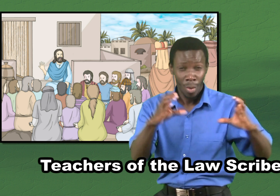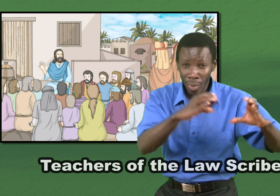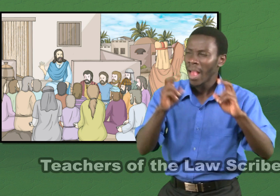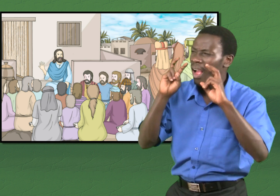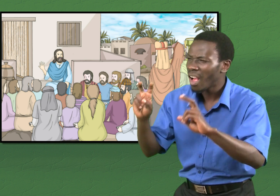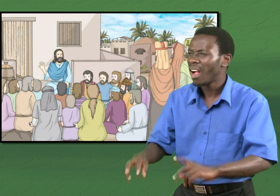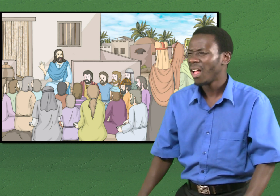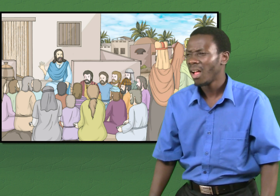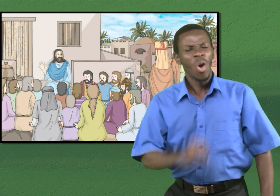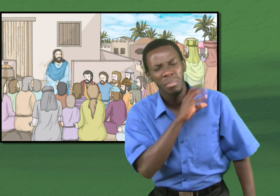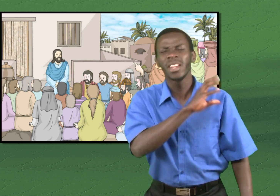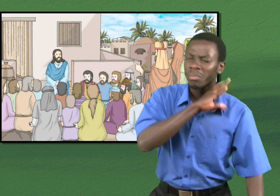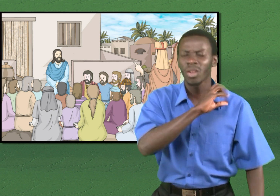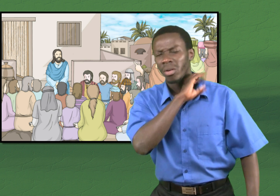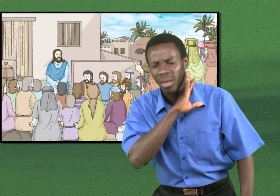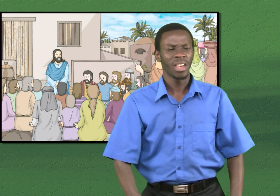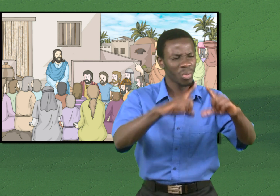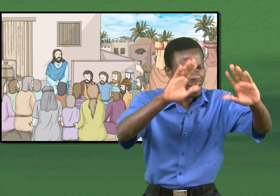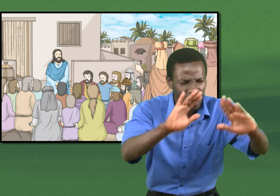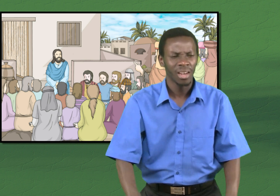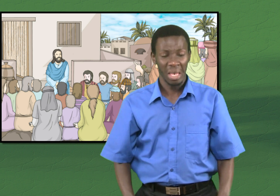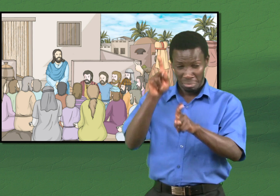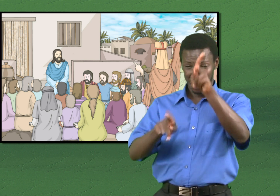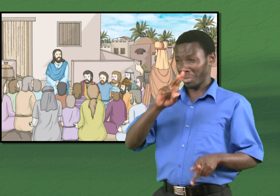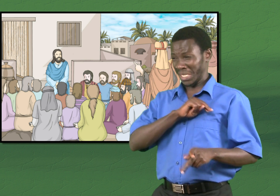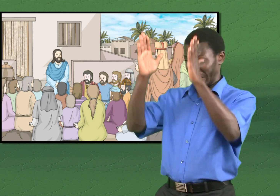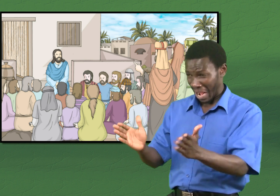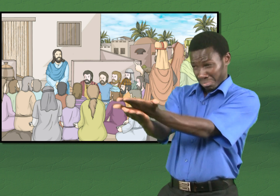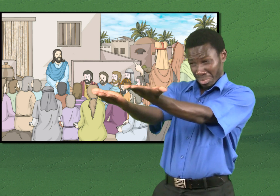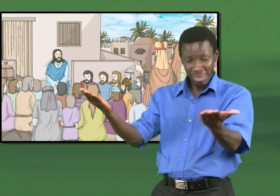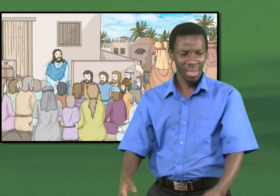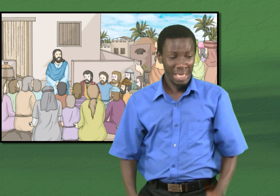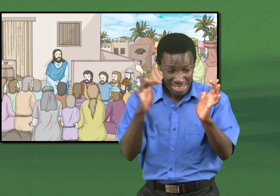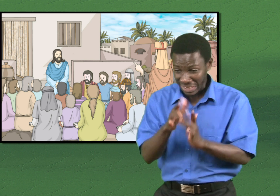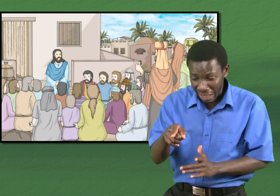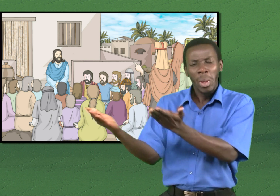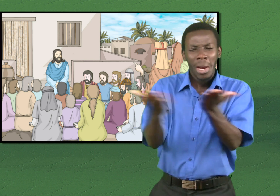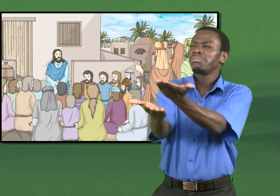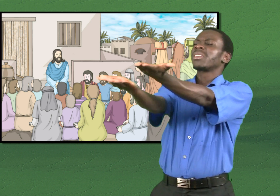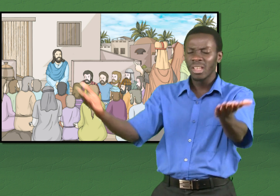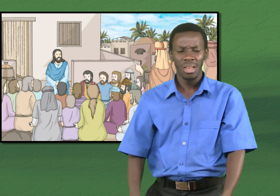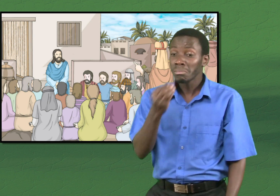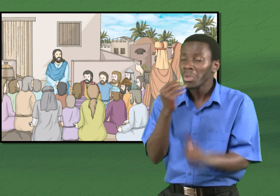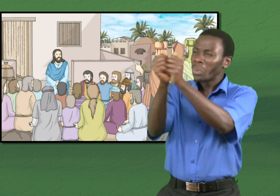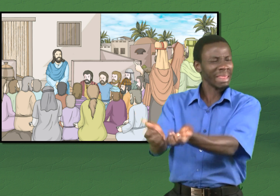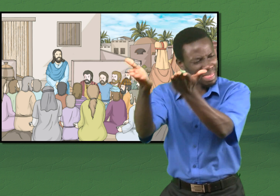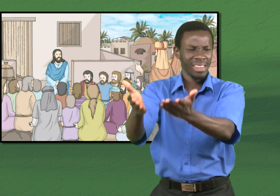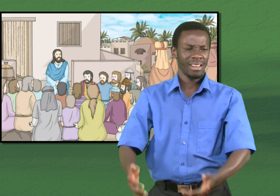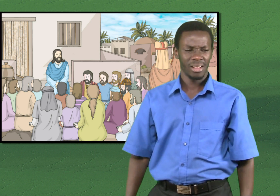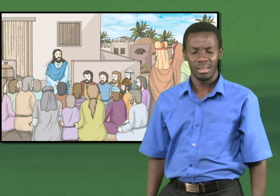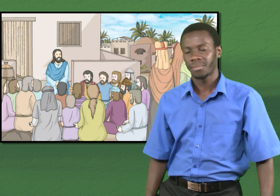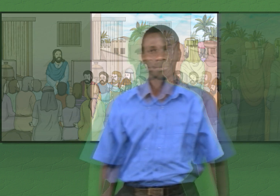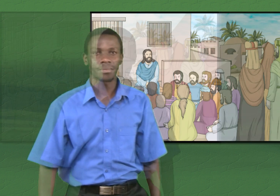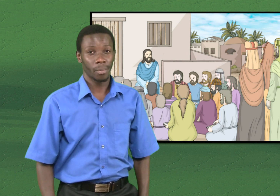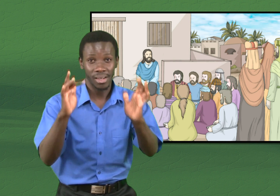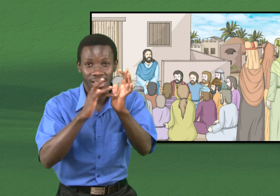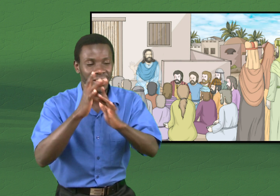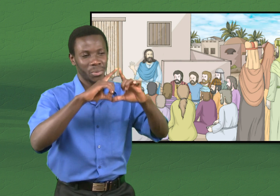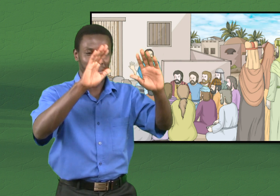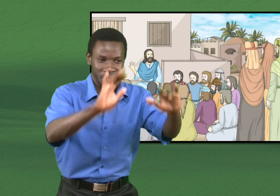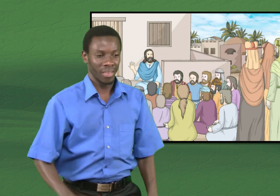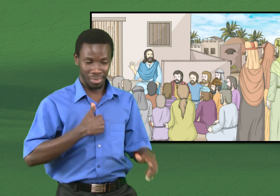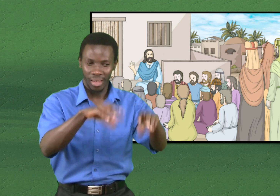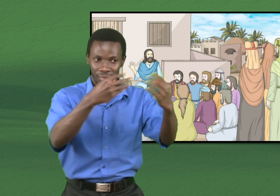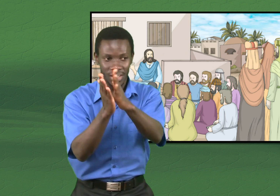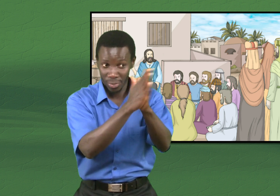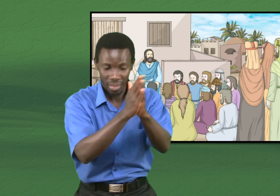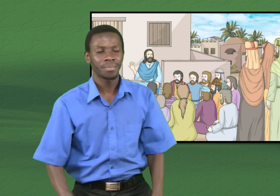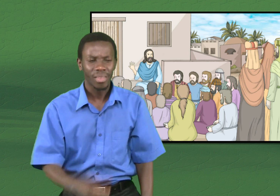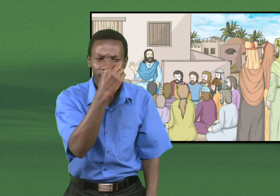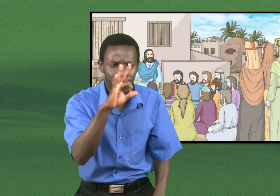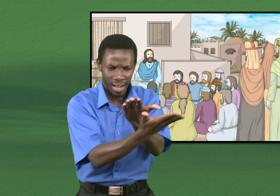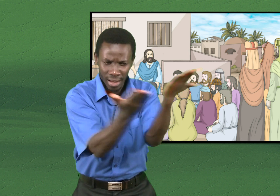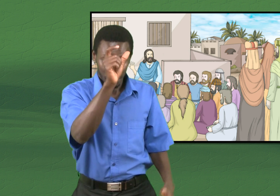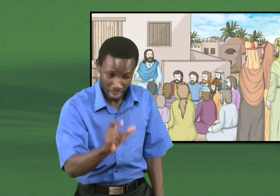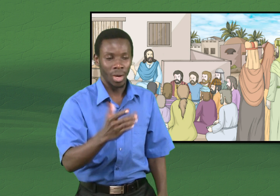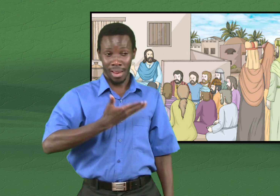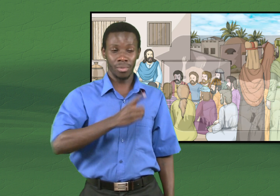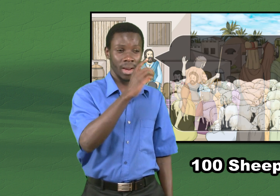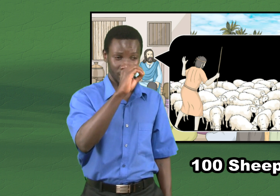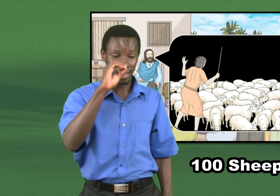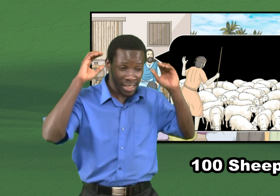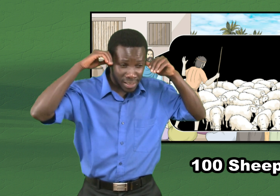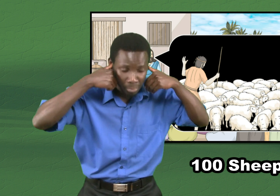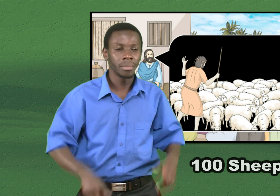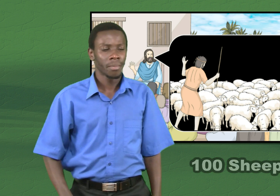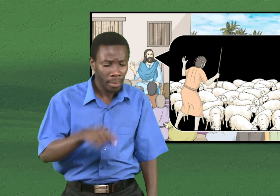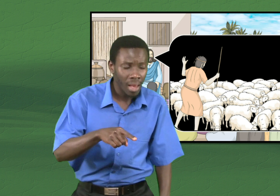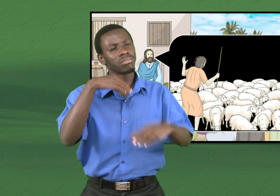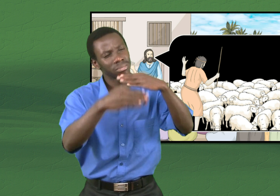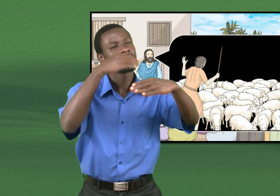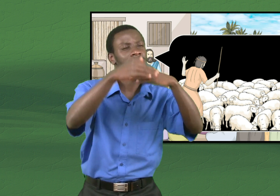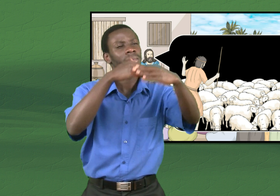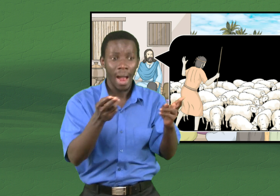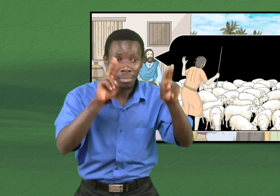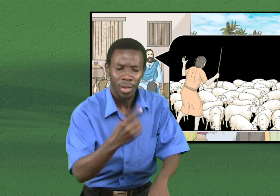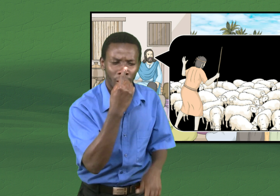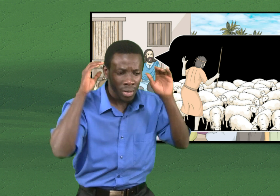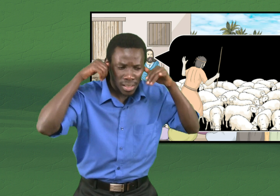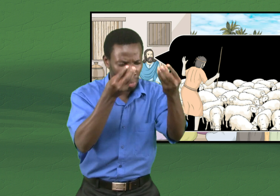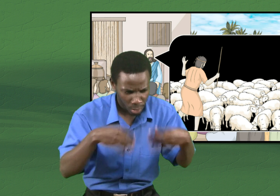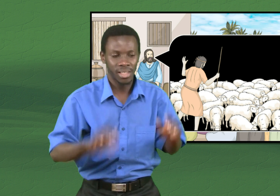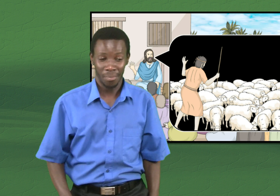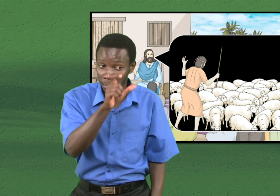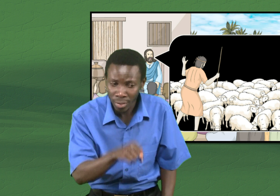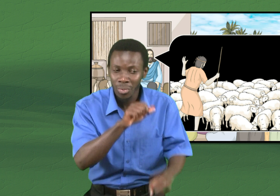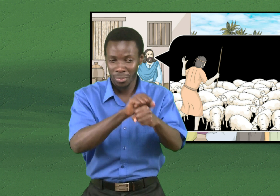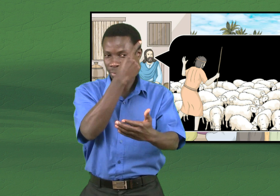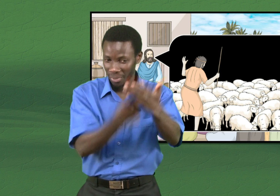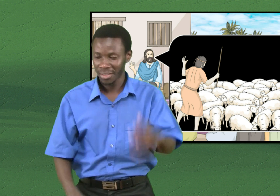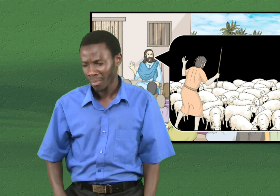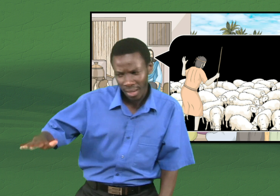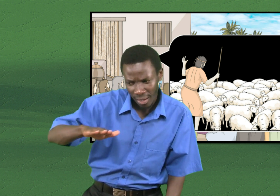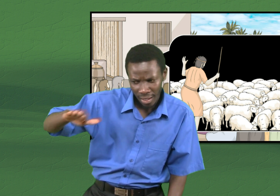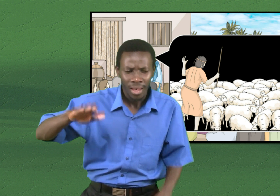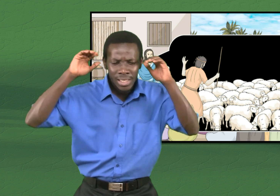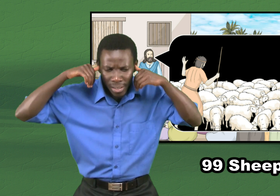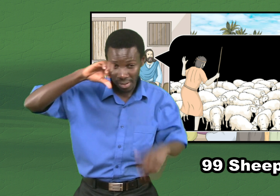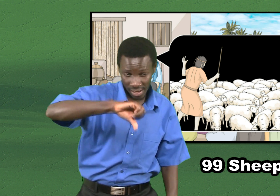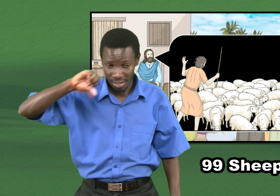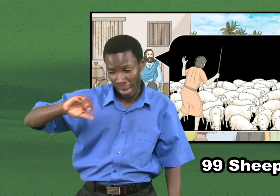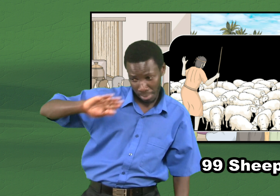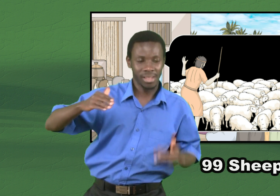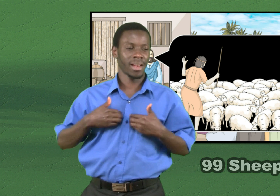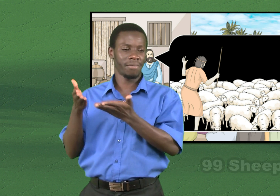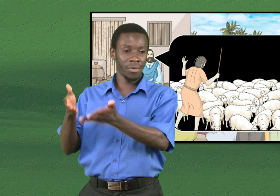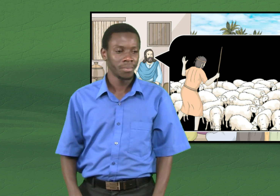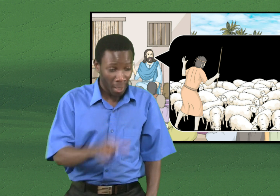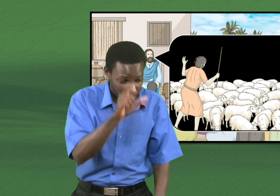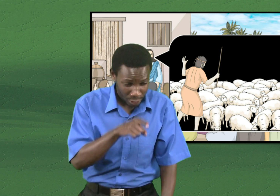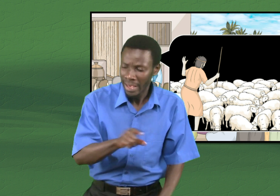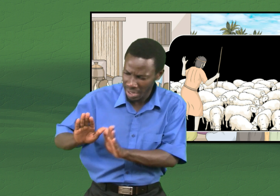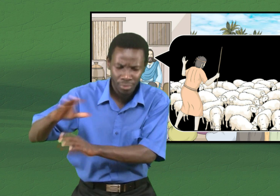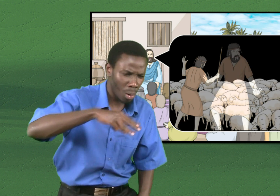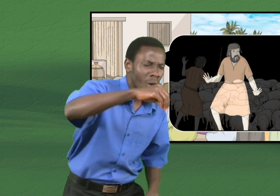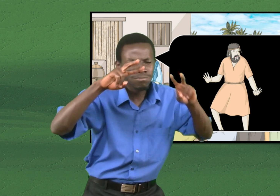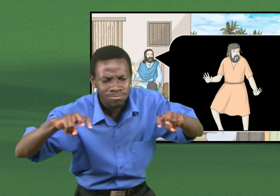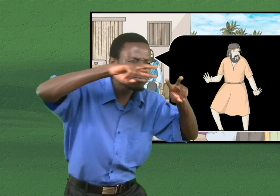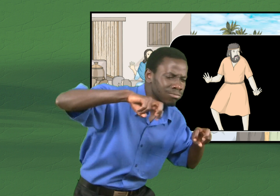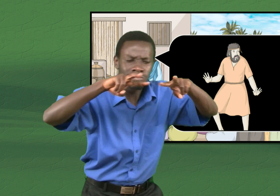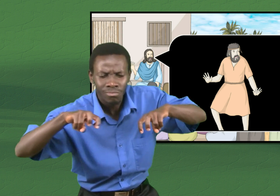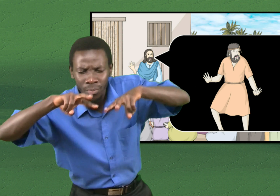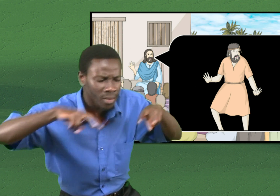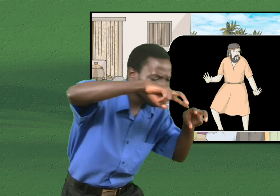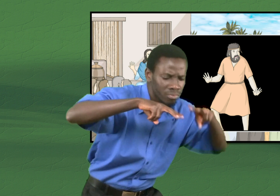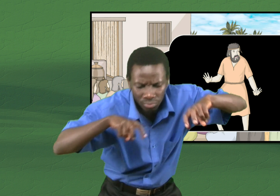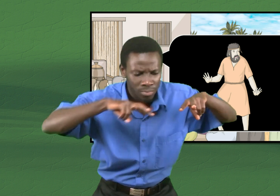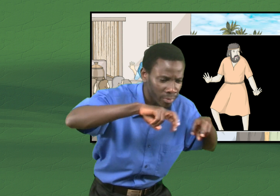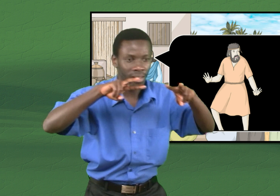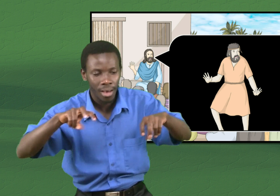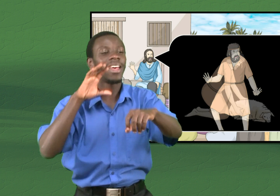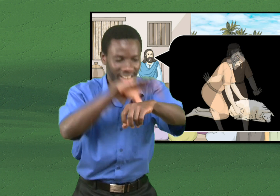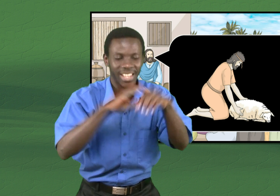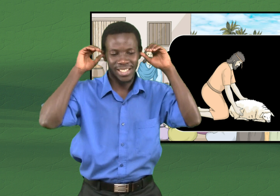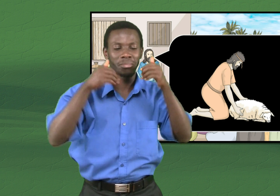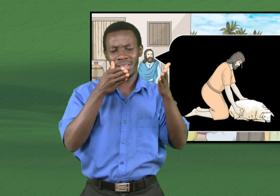Then Jesus told them this parable: “What man among you, if he has a hundred sheep and loses one of them, does not leave the ninety-nine in the pasture and go after the one that is lost, until he finds it?